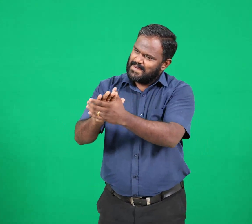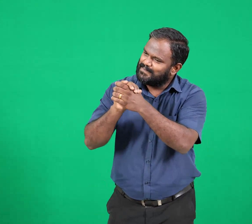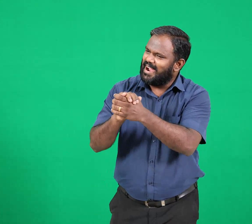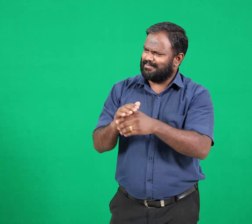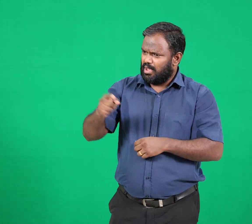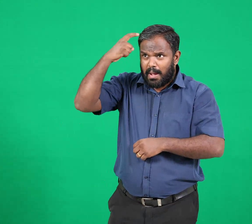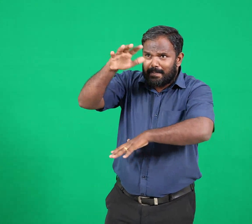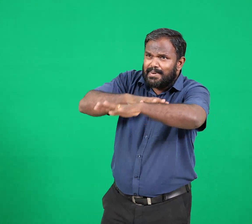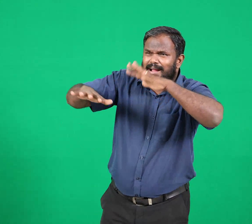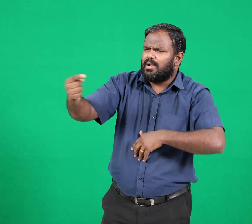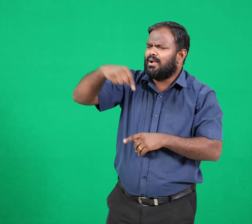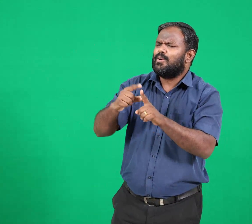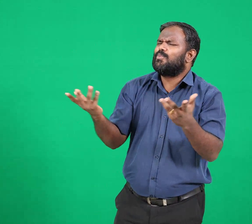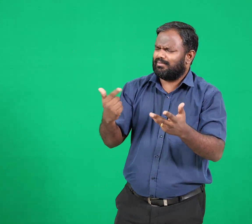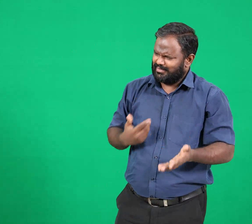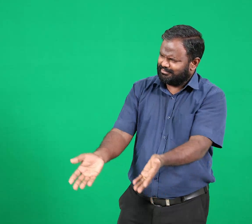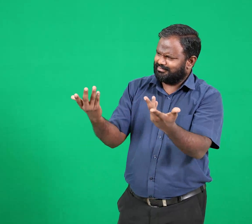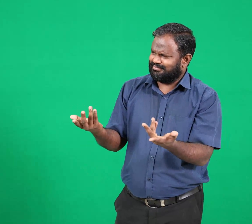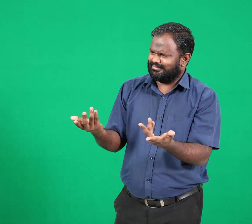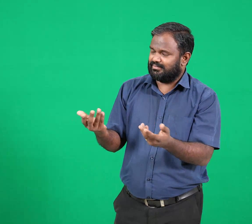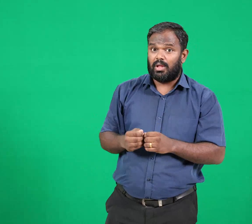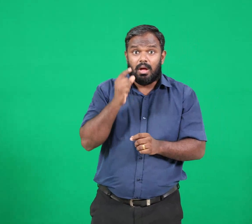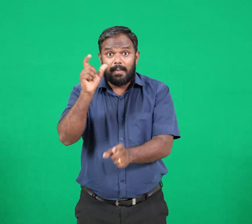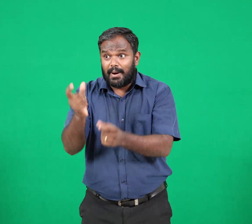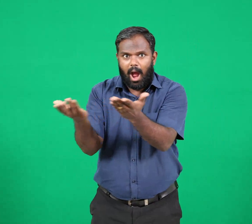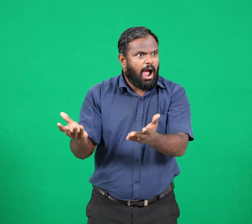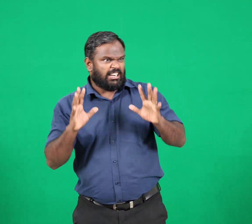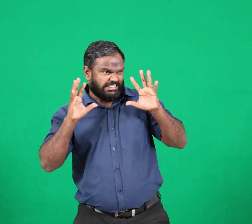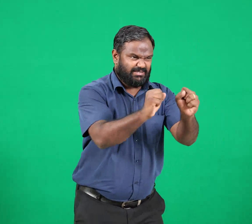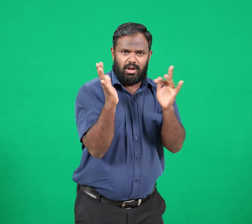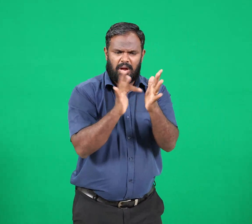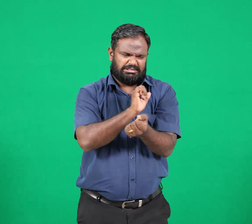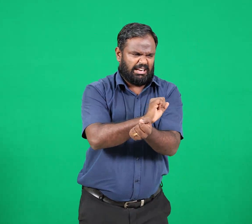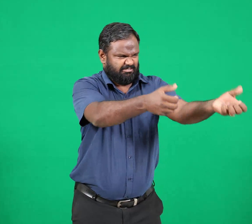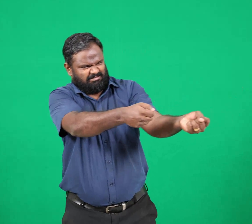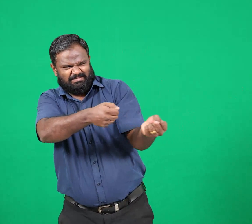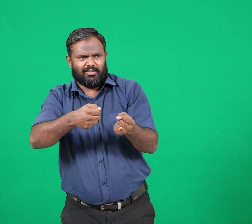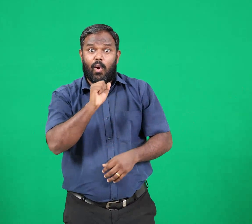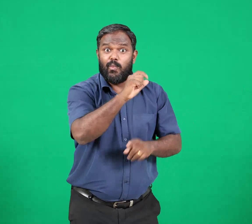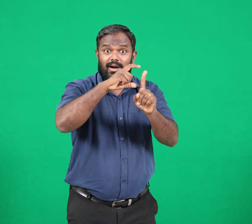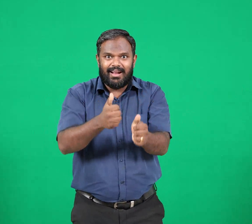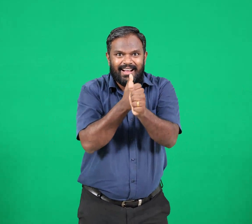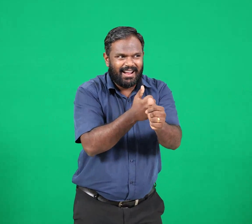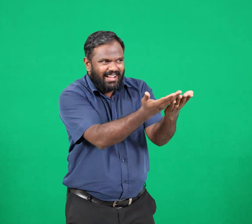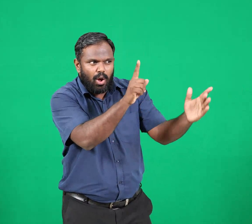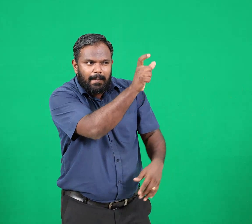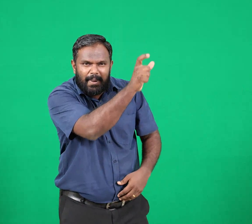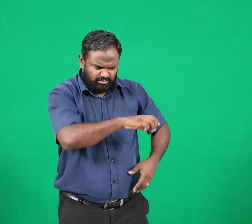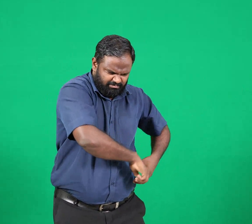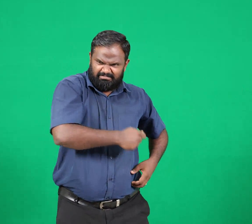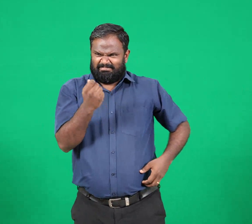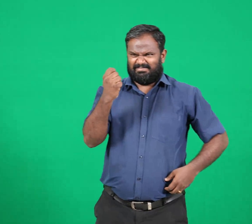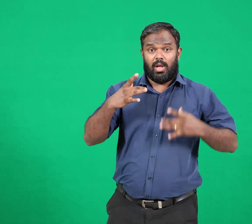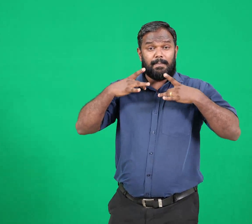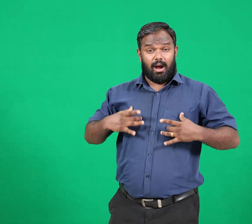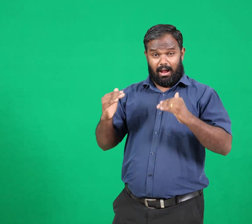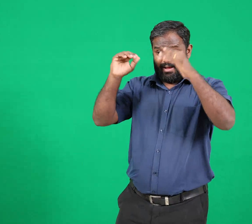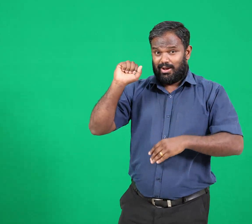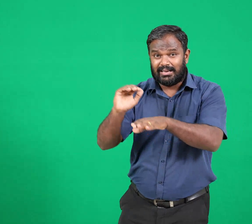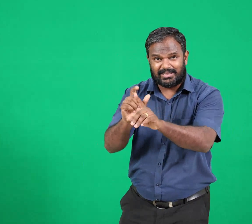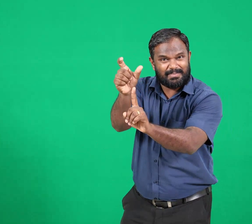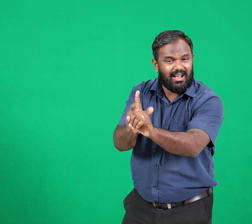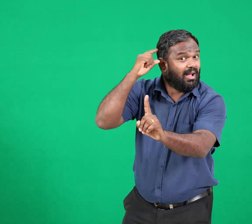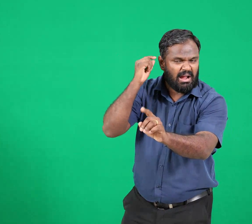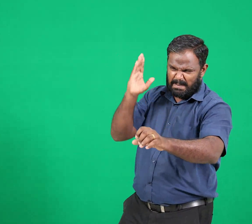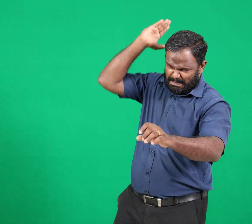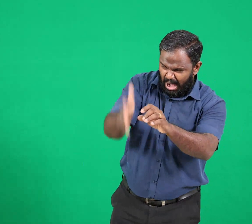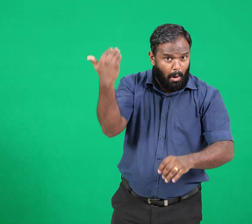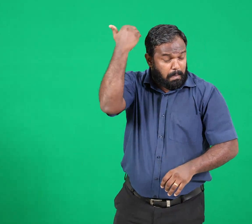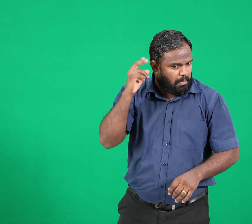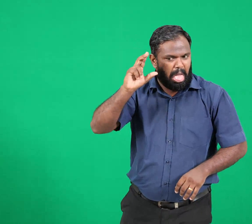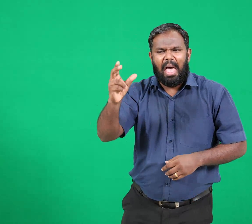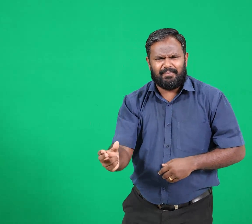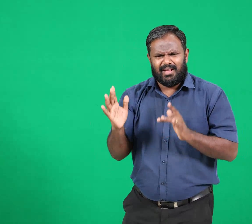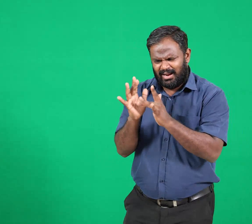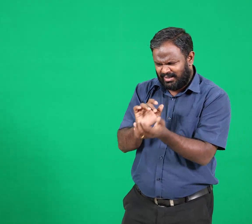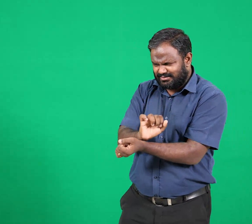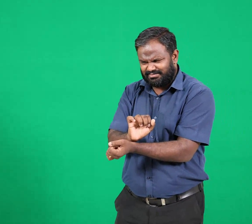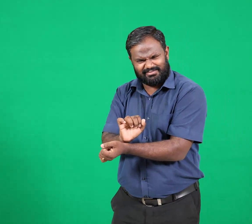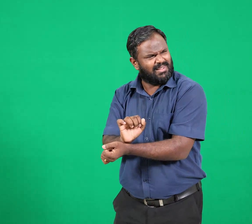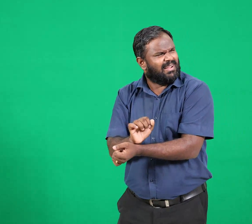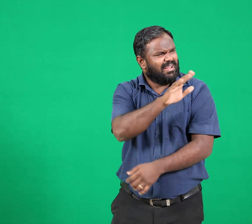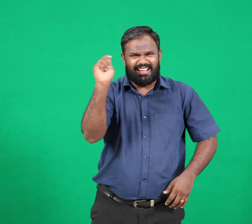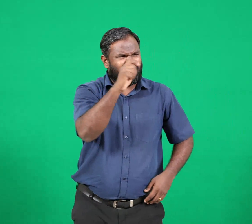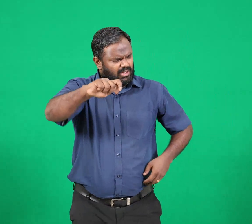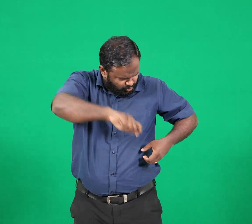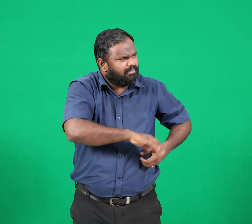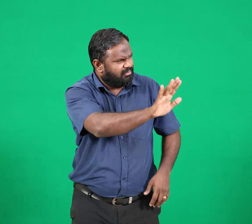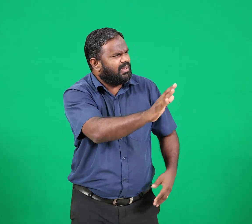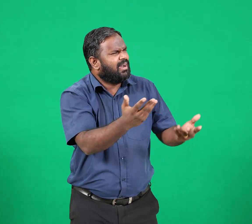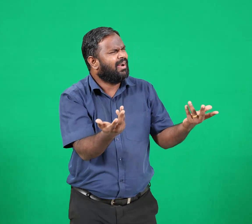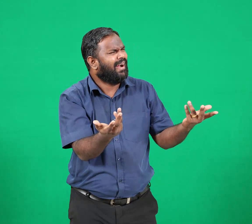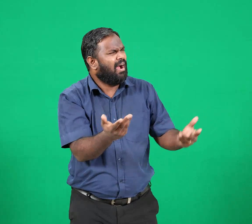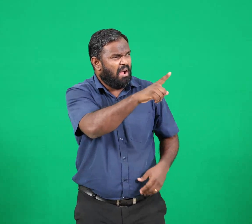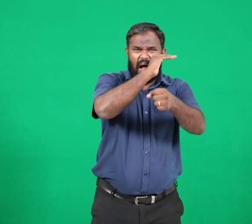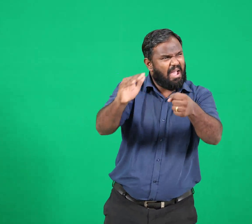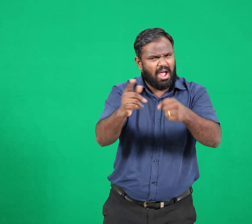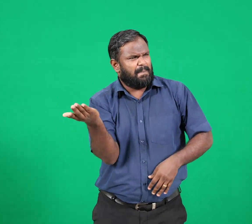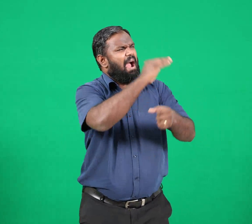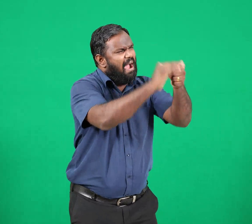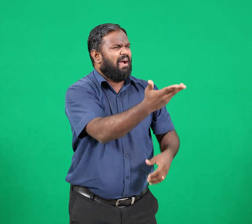At this, one of Jesus ' companions drew his sword and struck the servant of the high priest, cutting off his ear. "Put your sword back in its place," Jesus said to him.